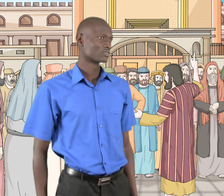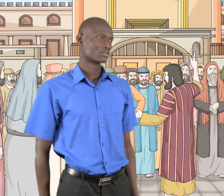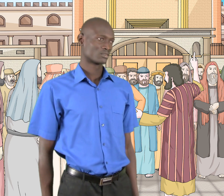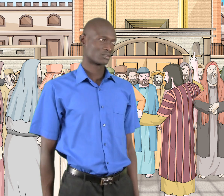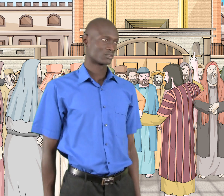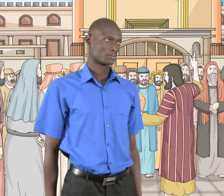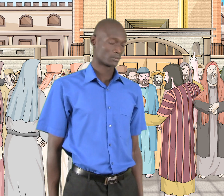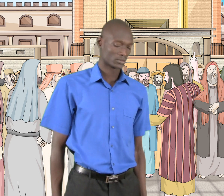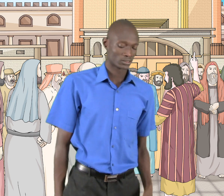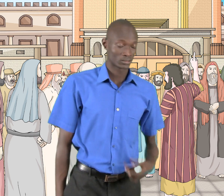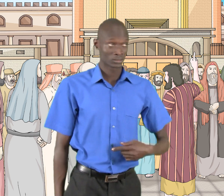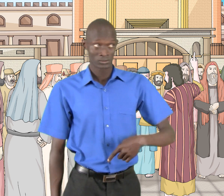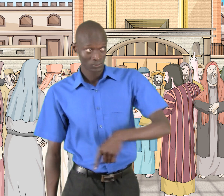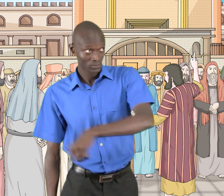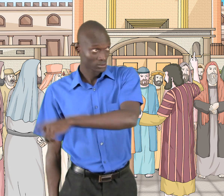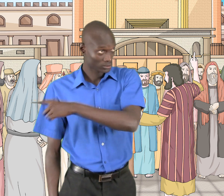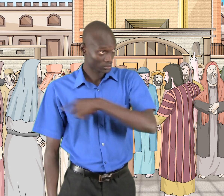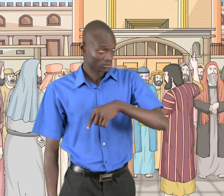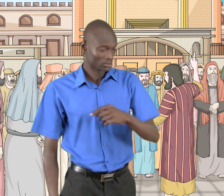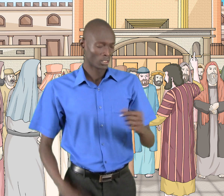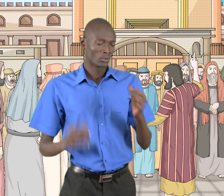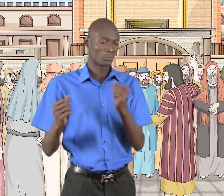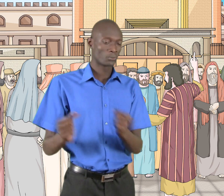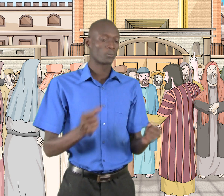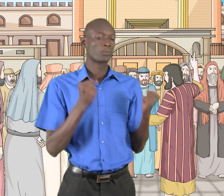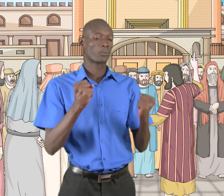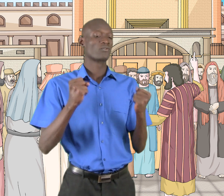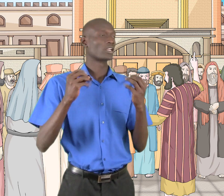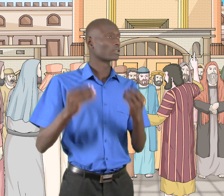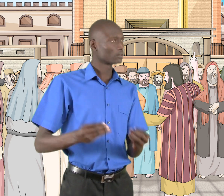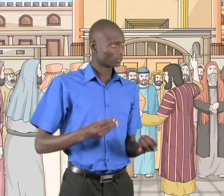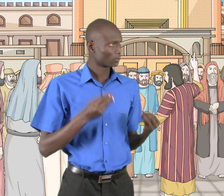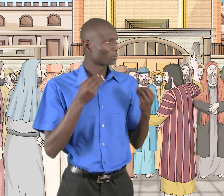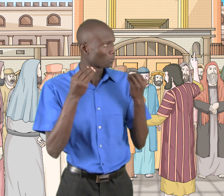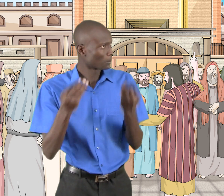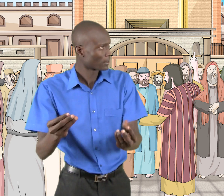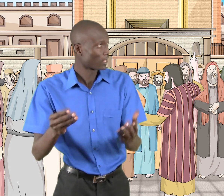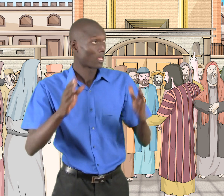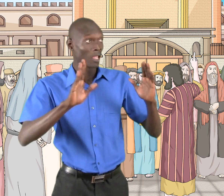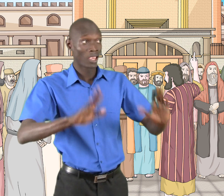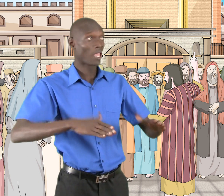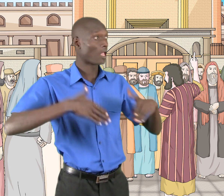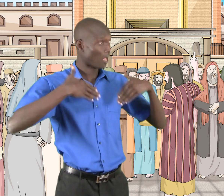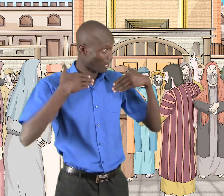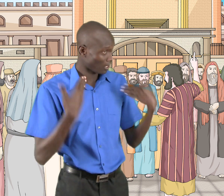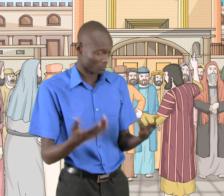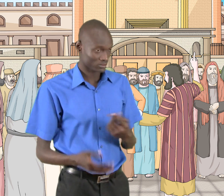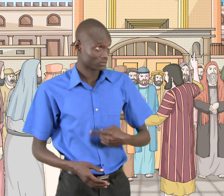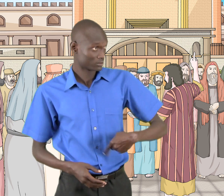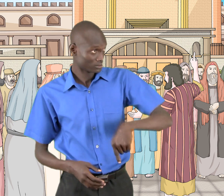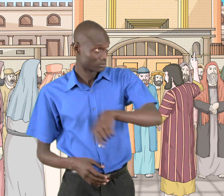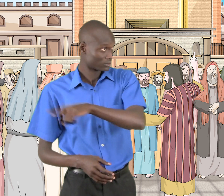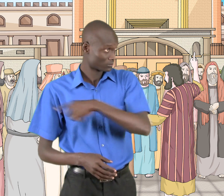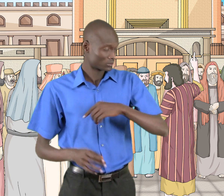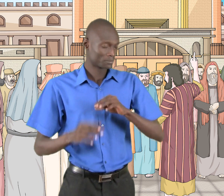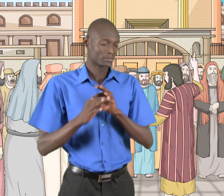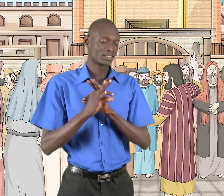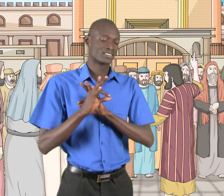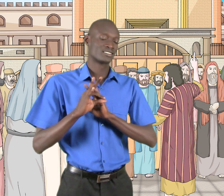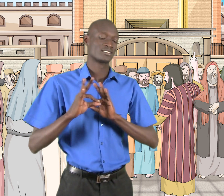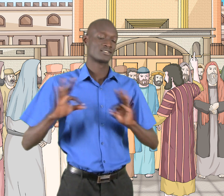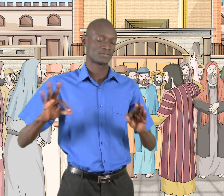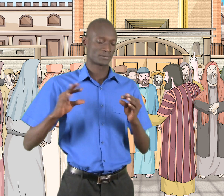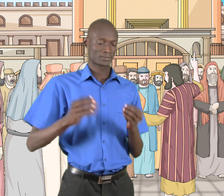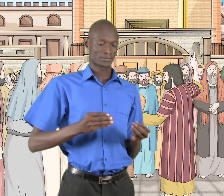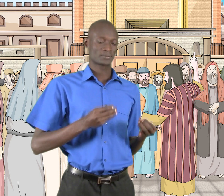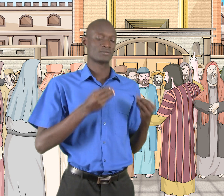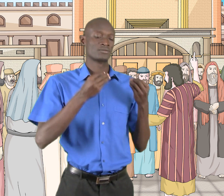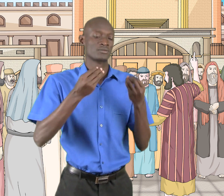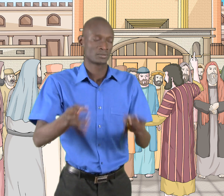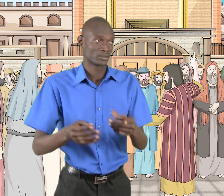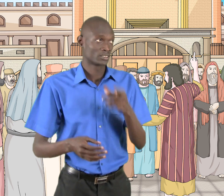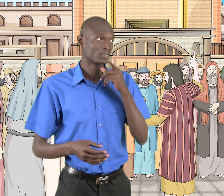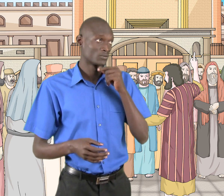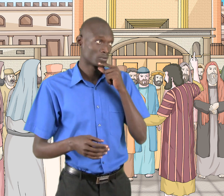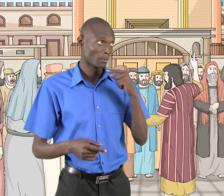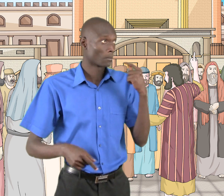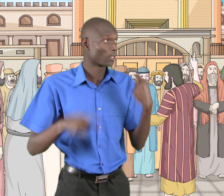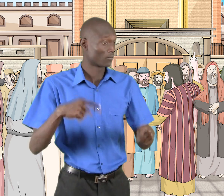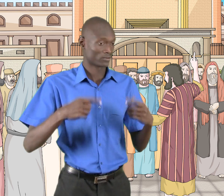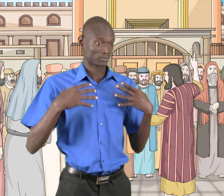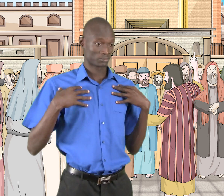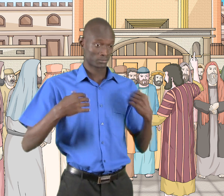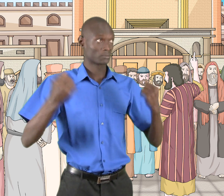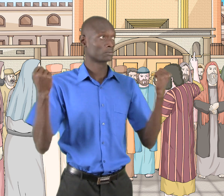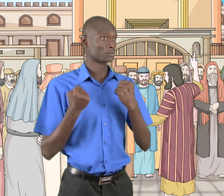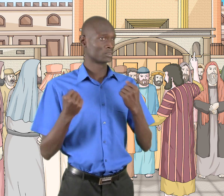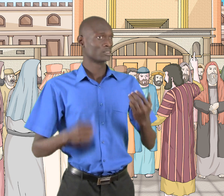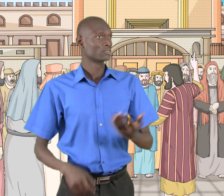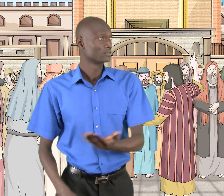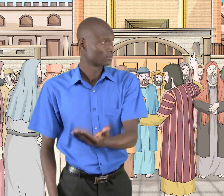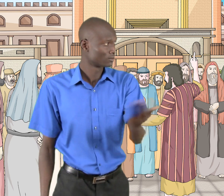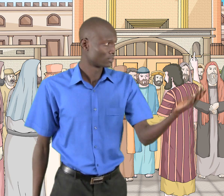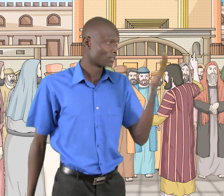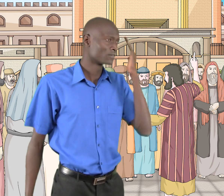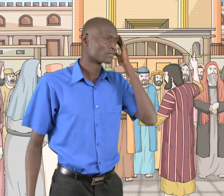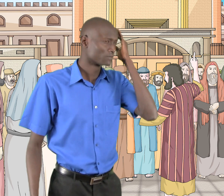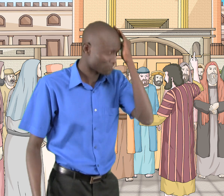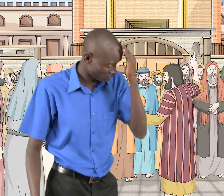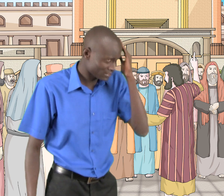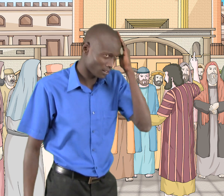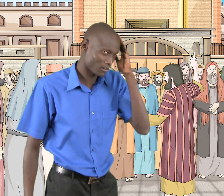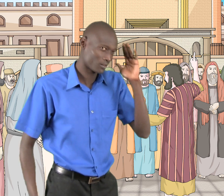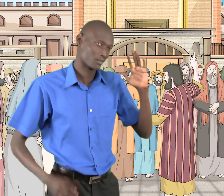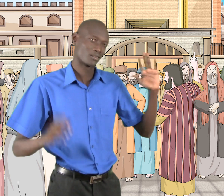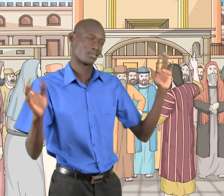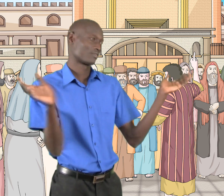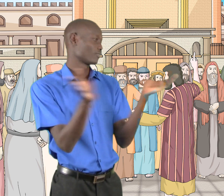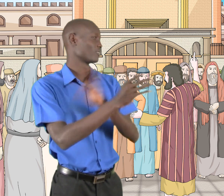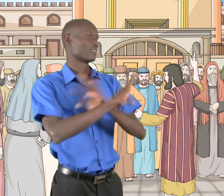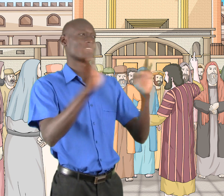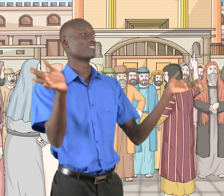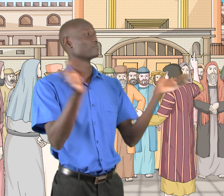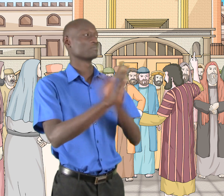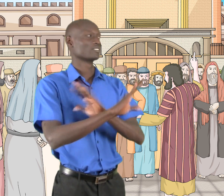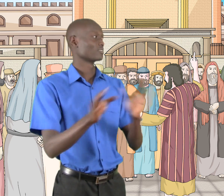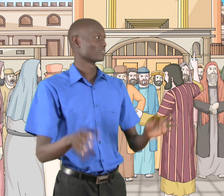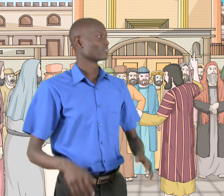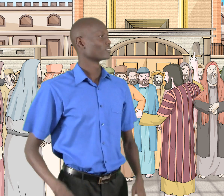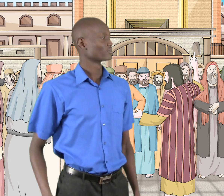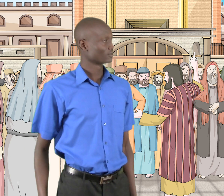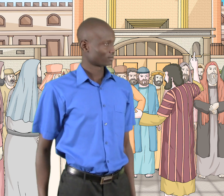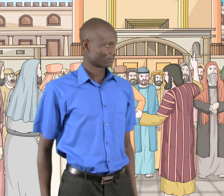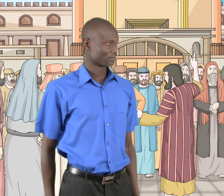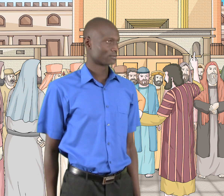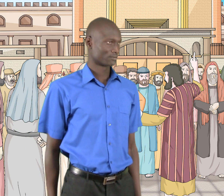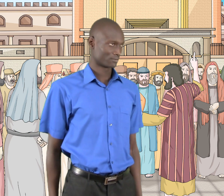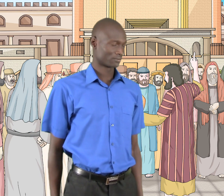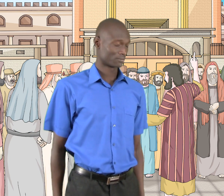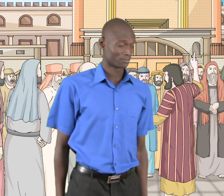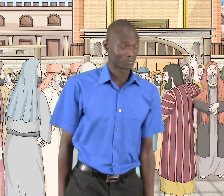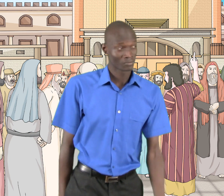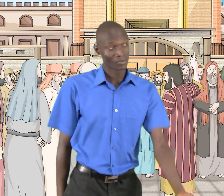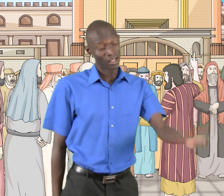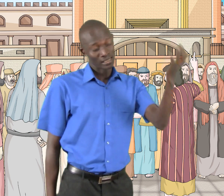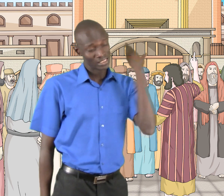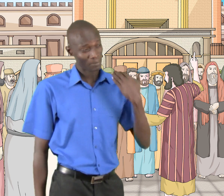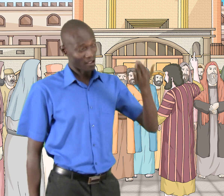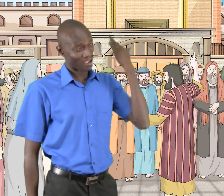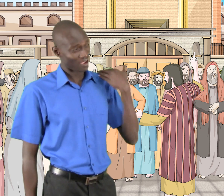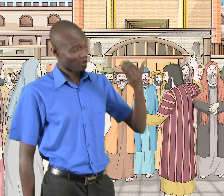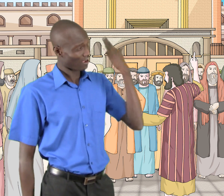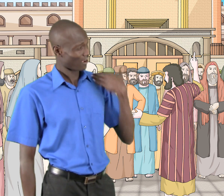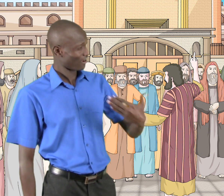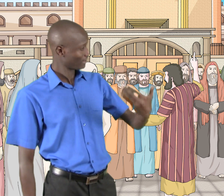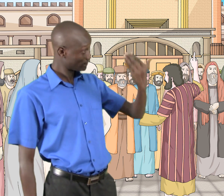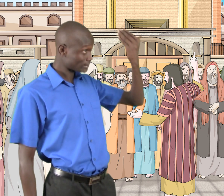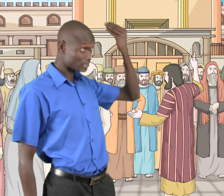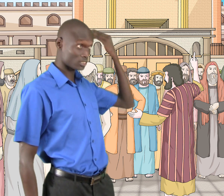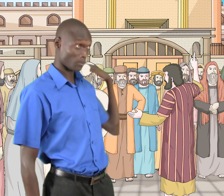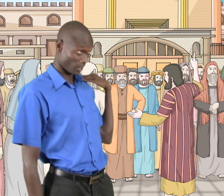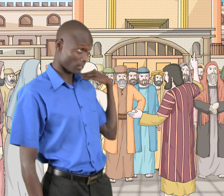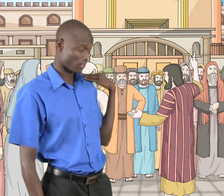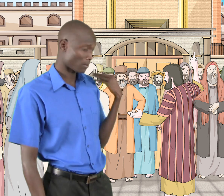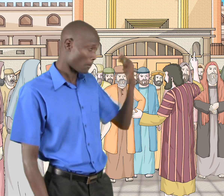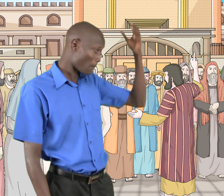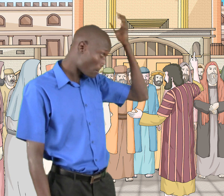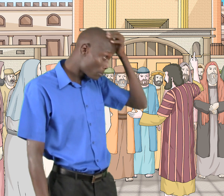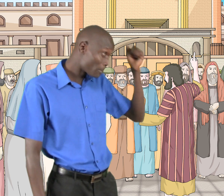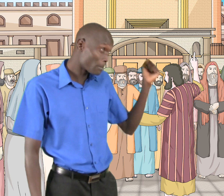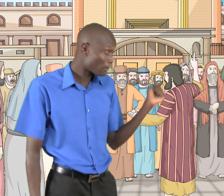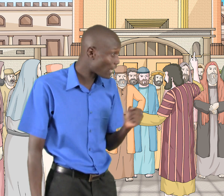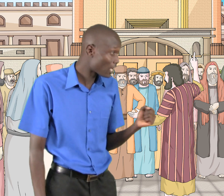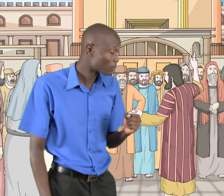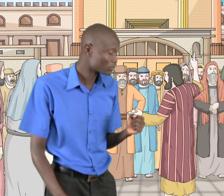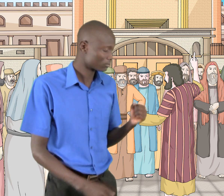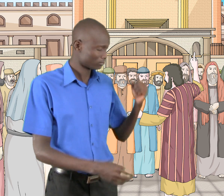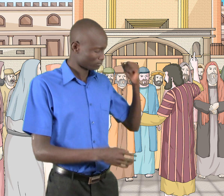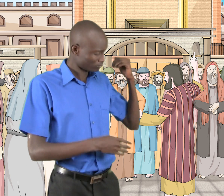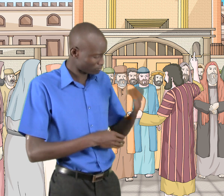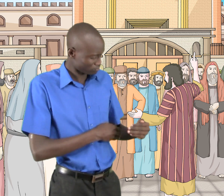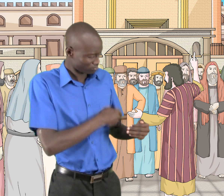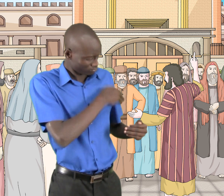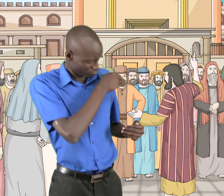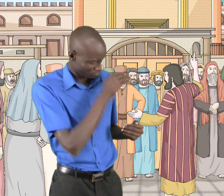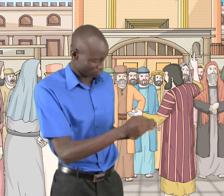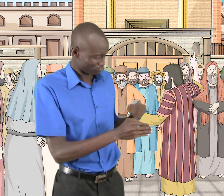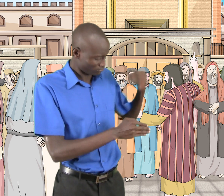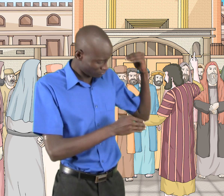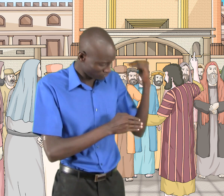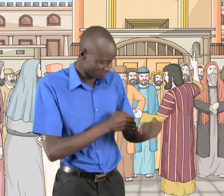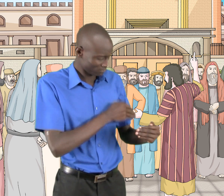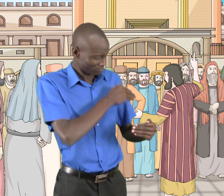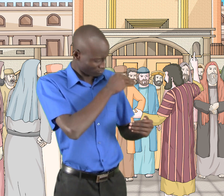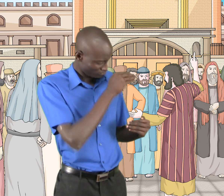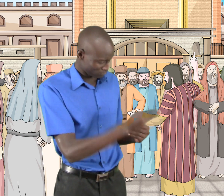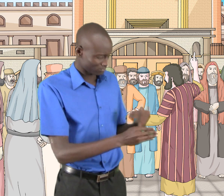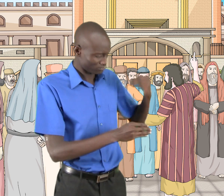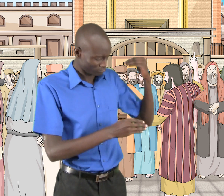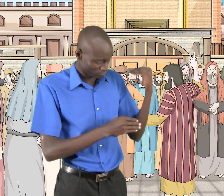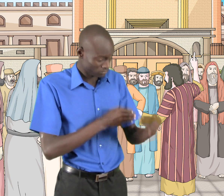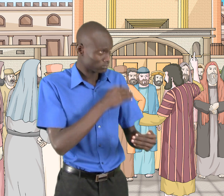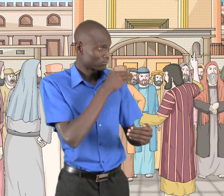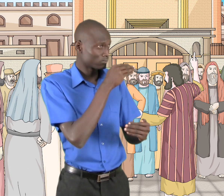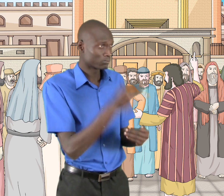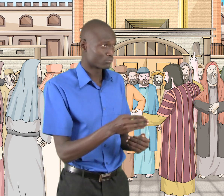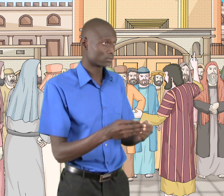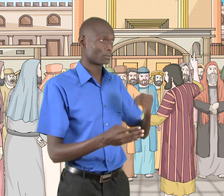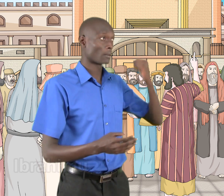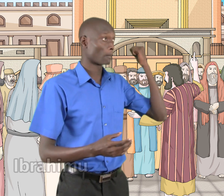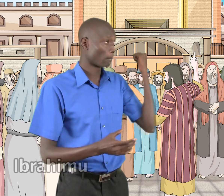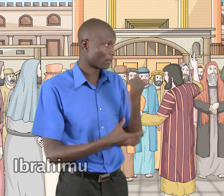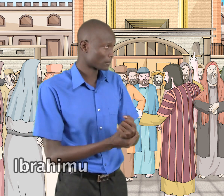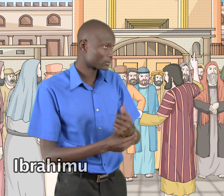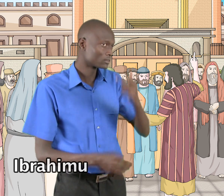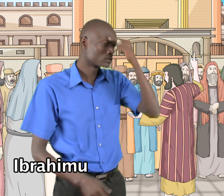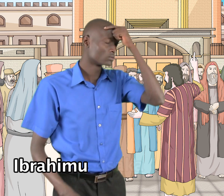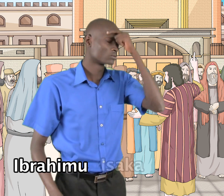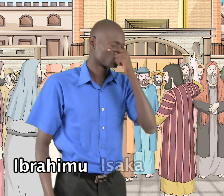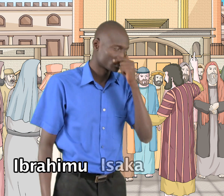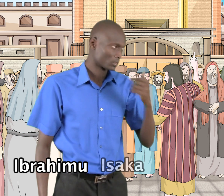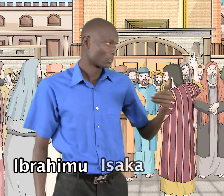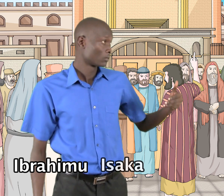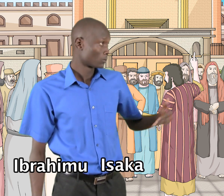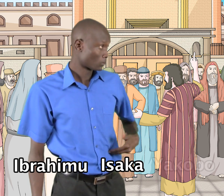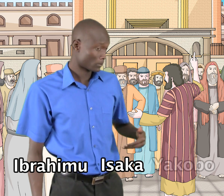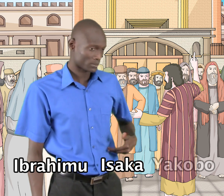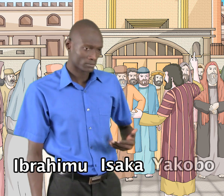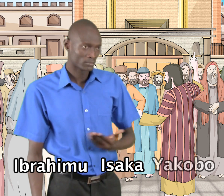Why do you stare at us as if by our own power or godliness we had made this man walk?